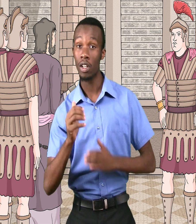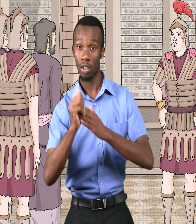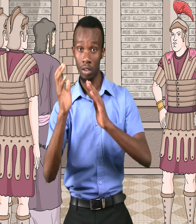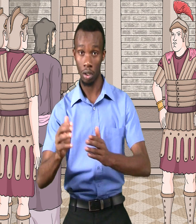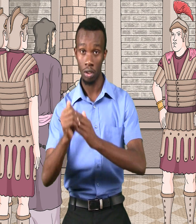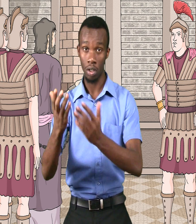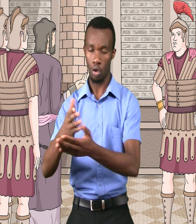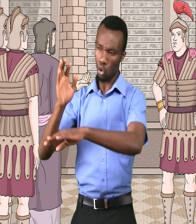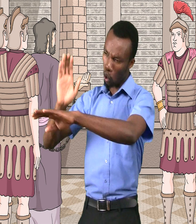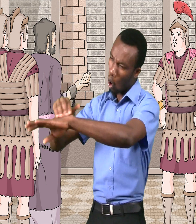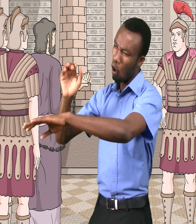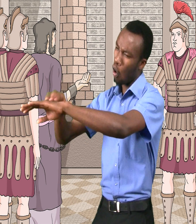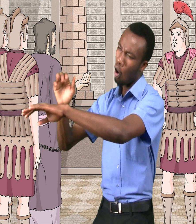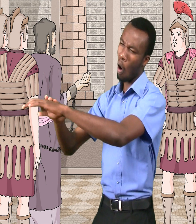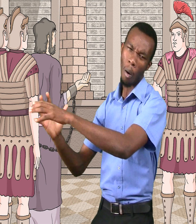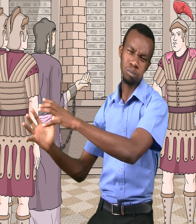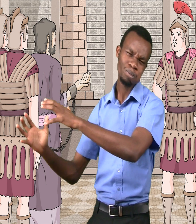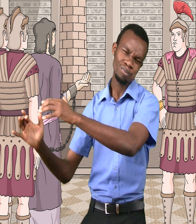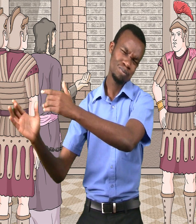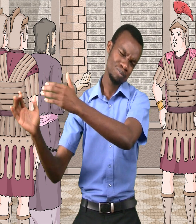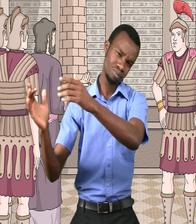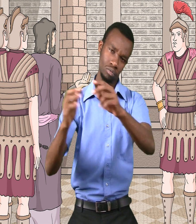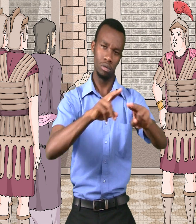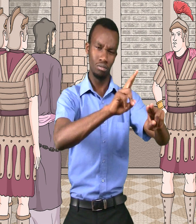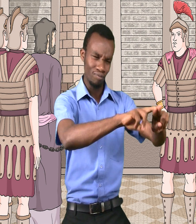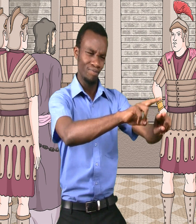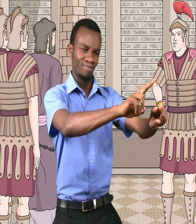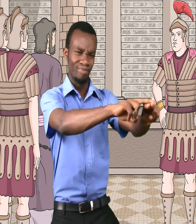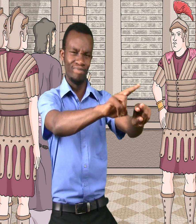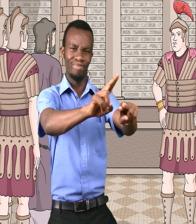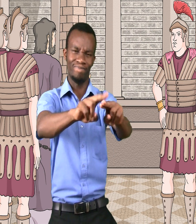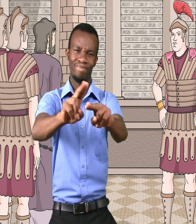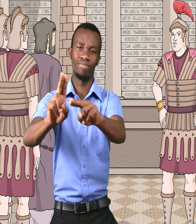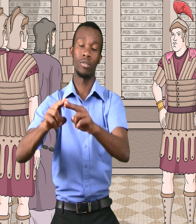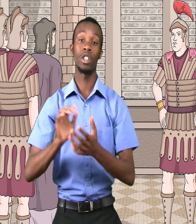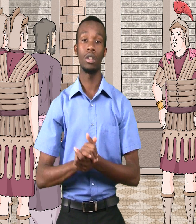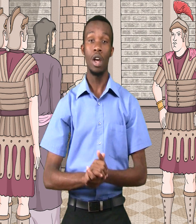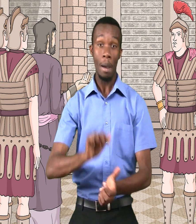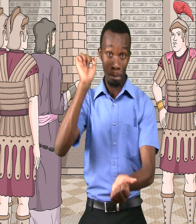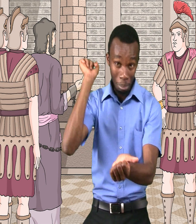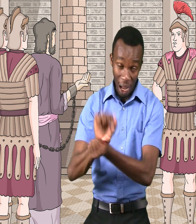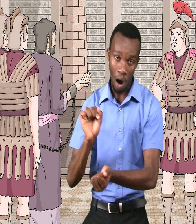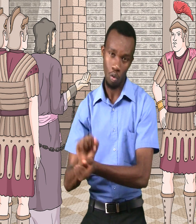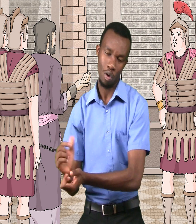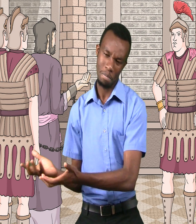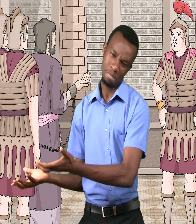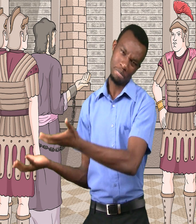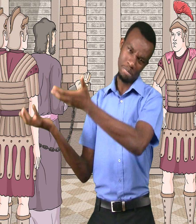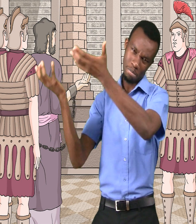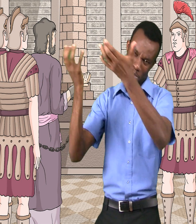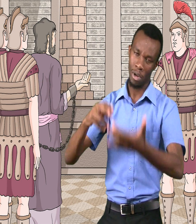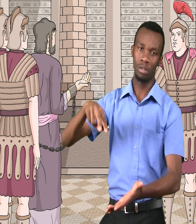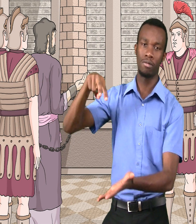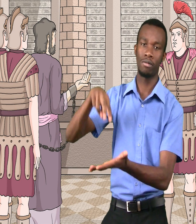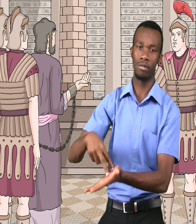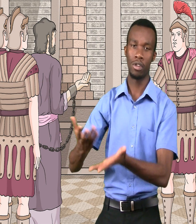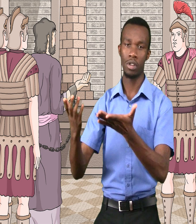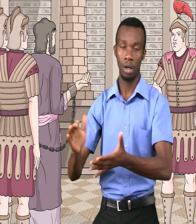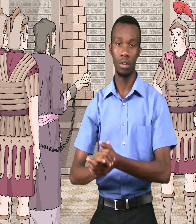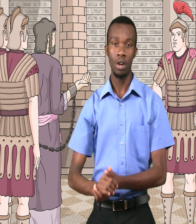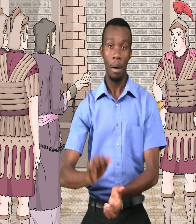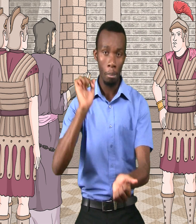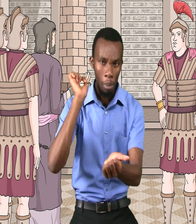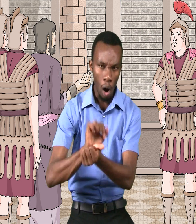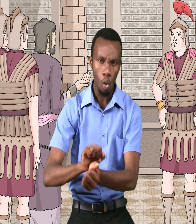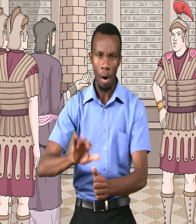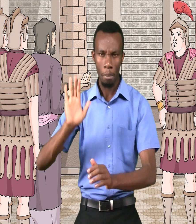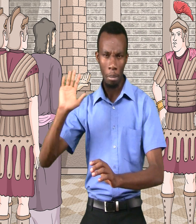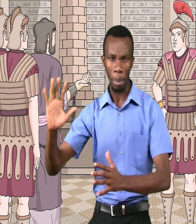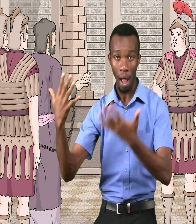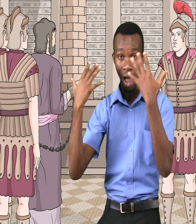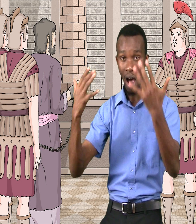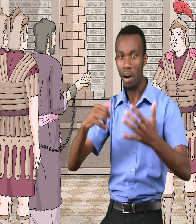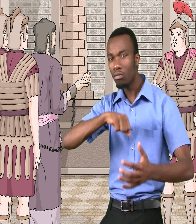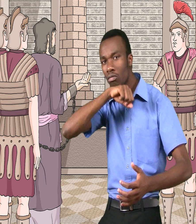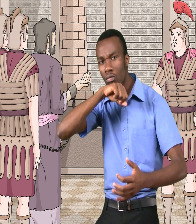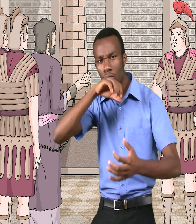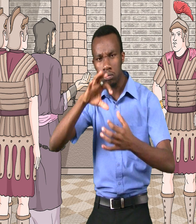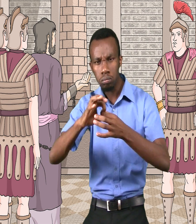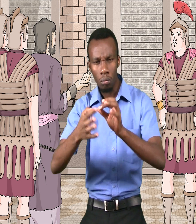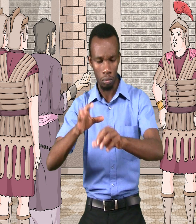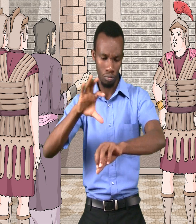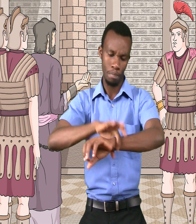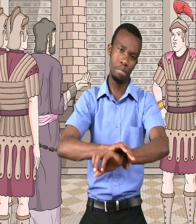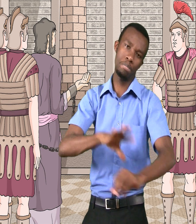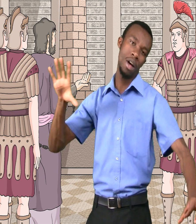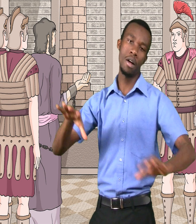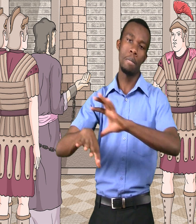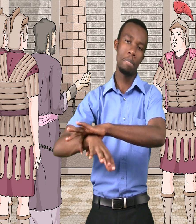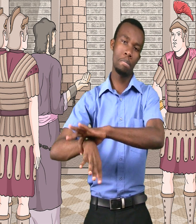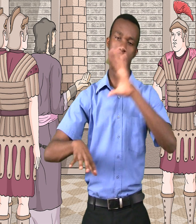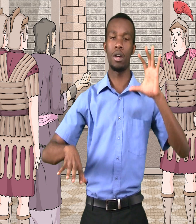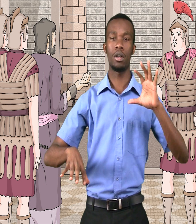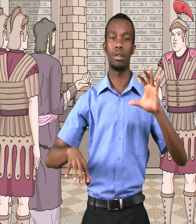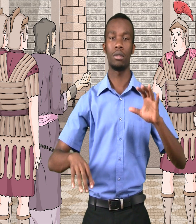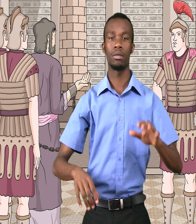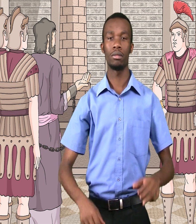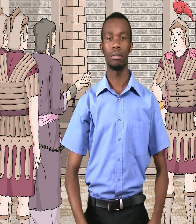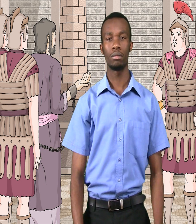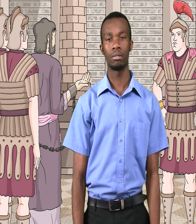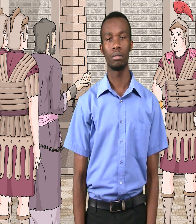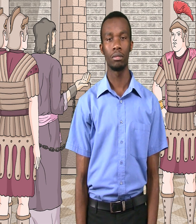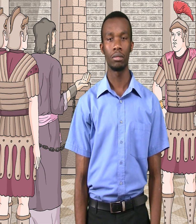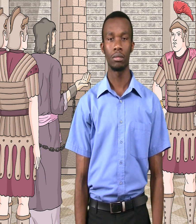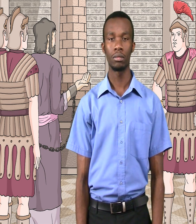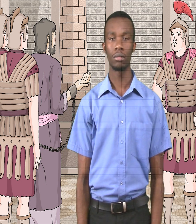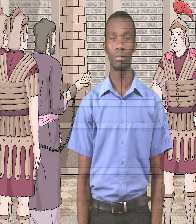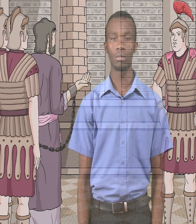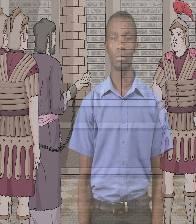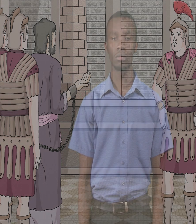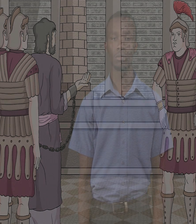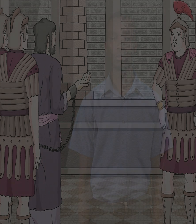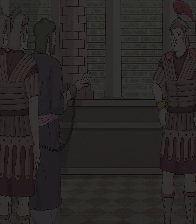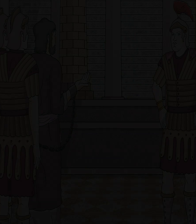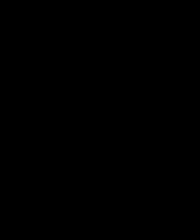Then he brought Paul down and had him stand before them.